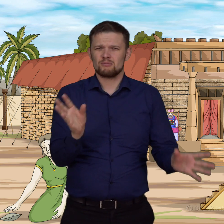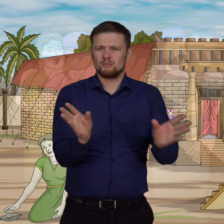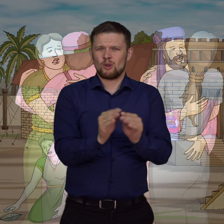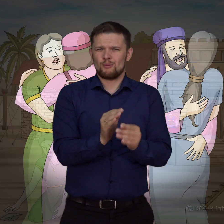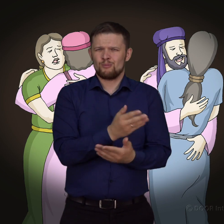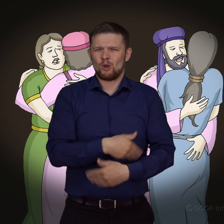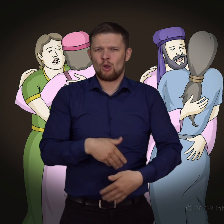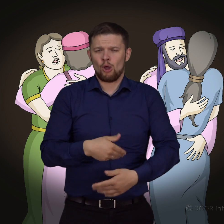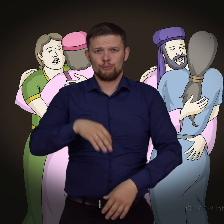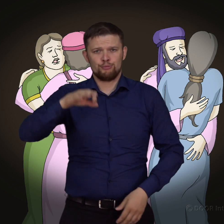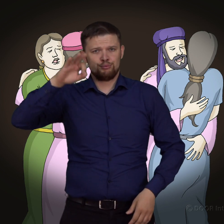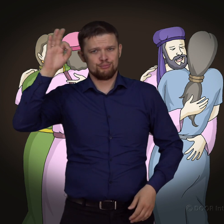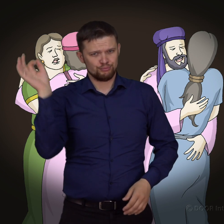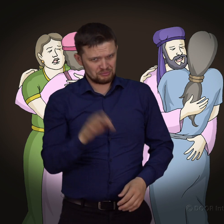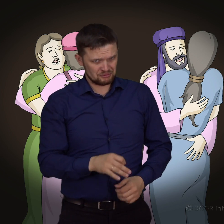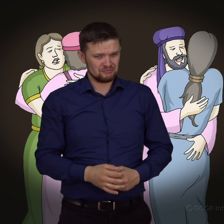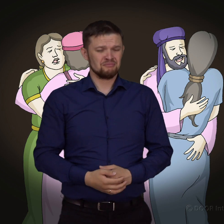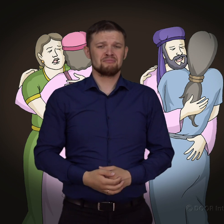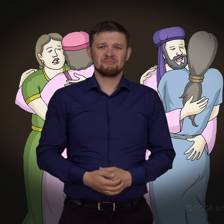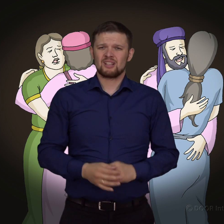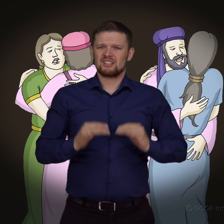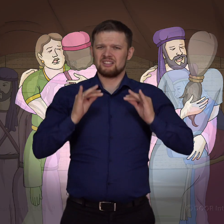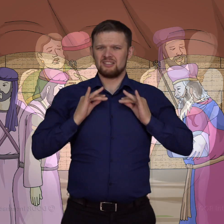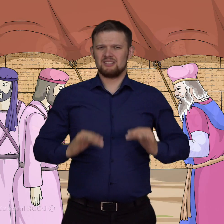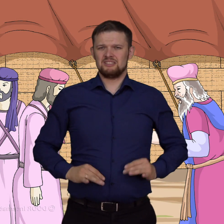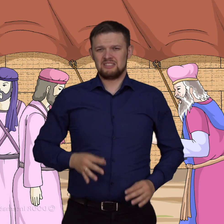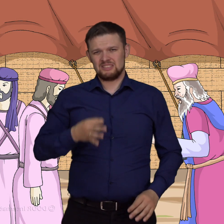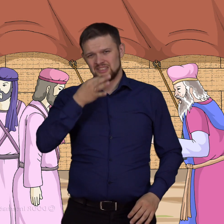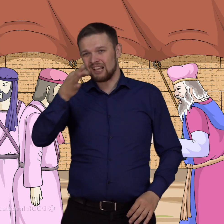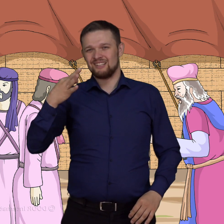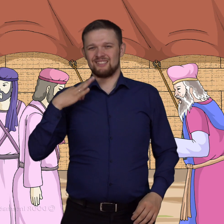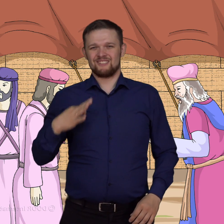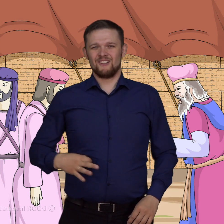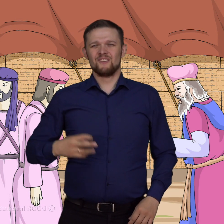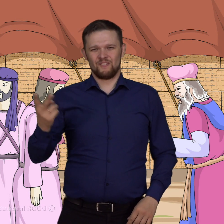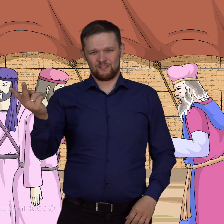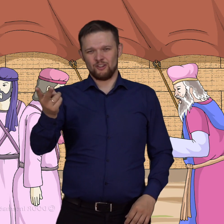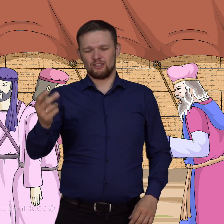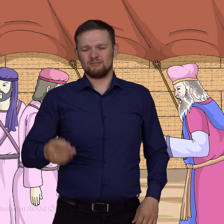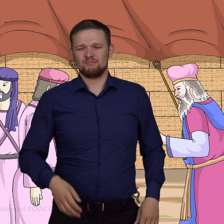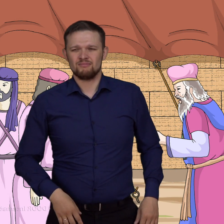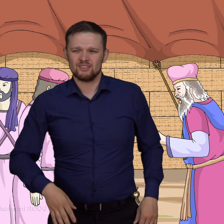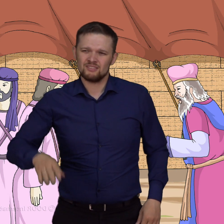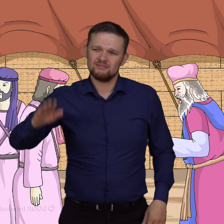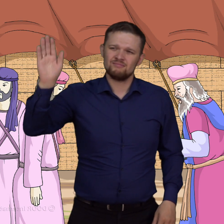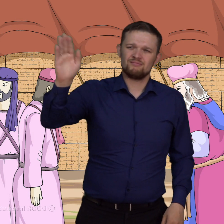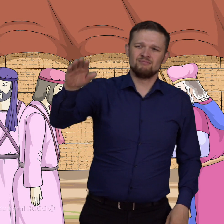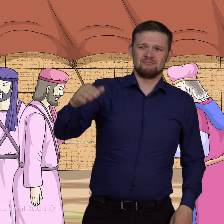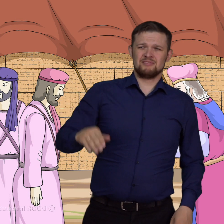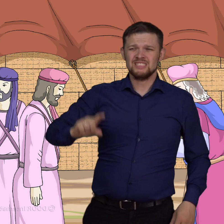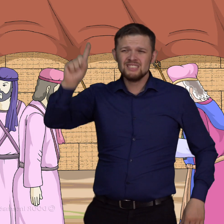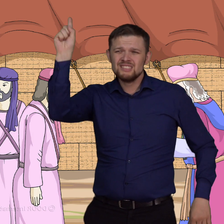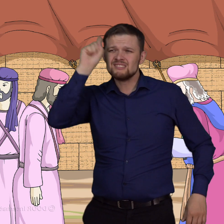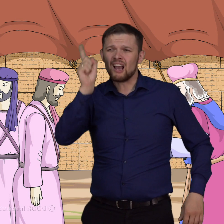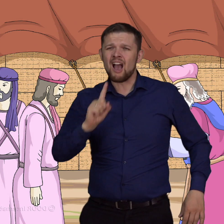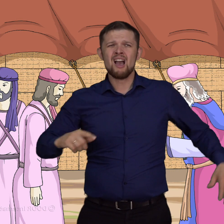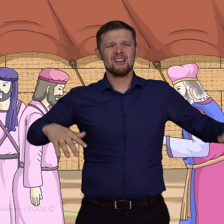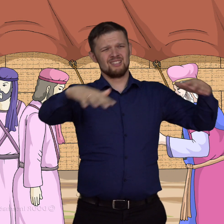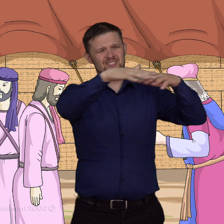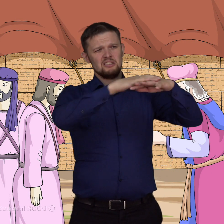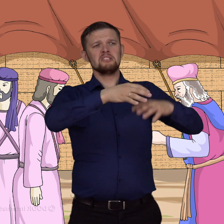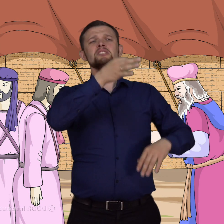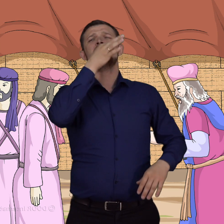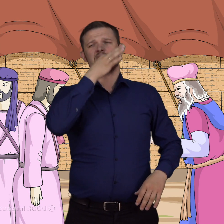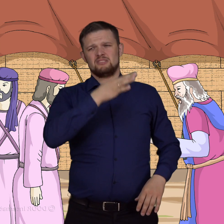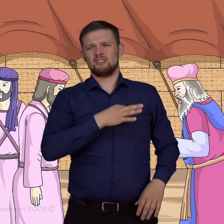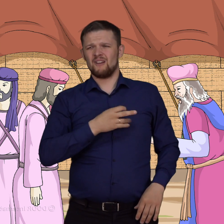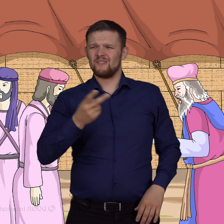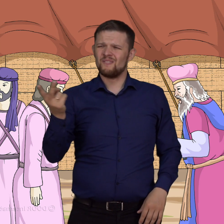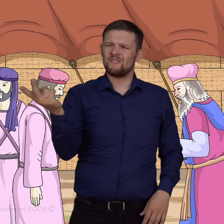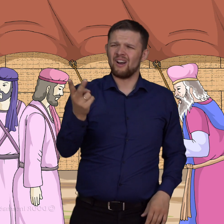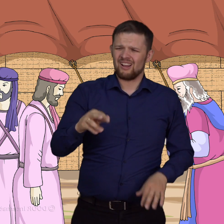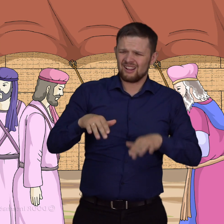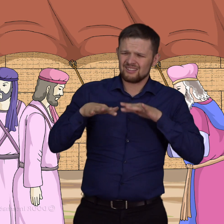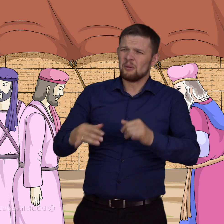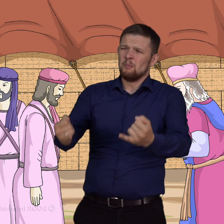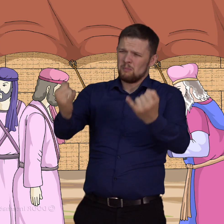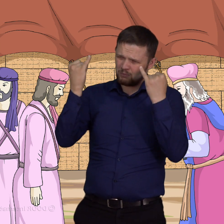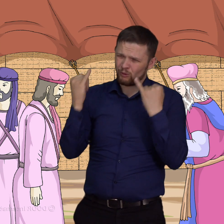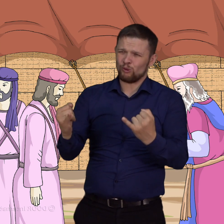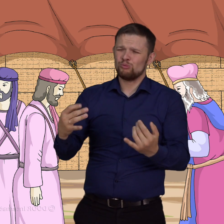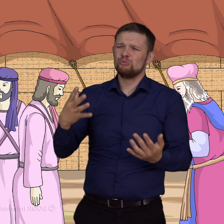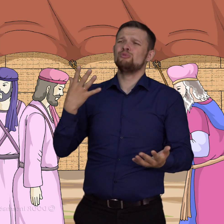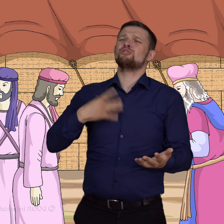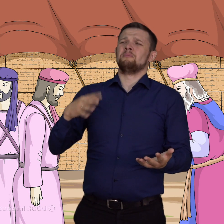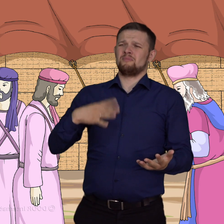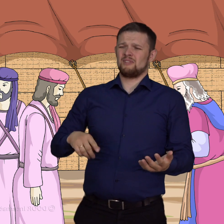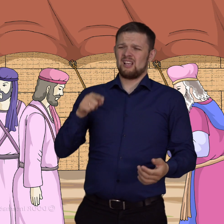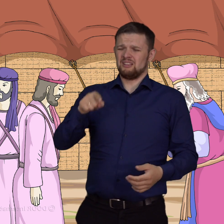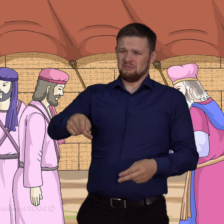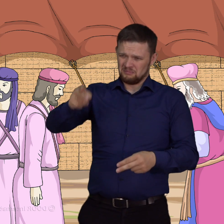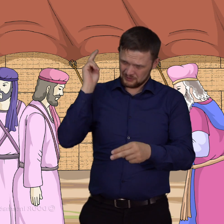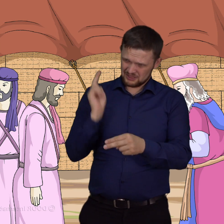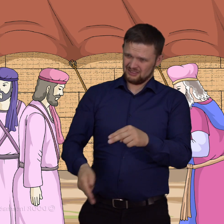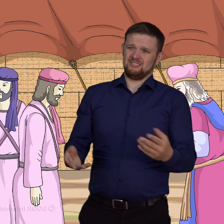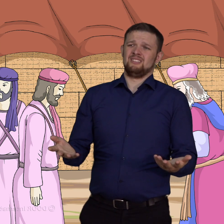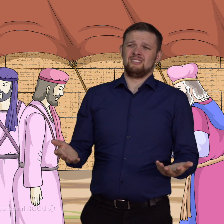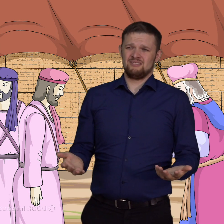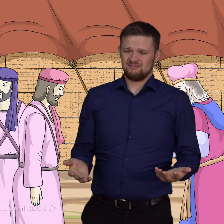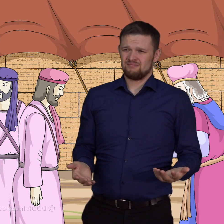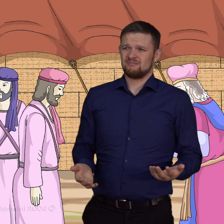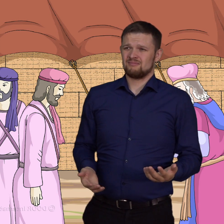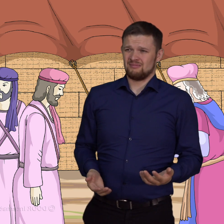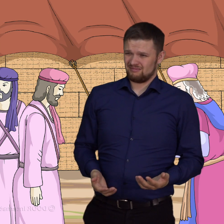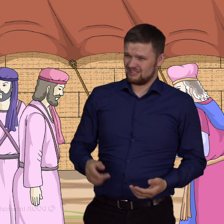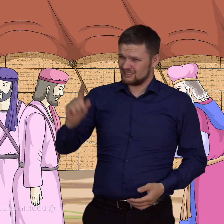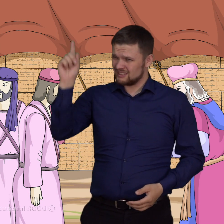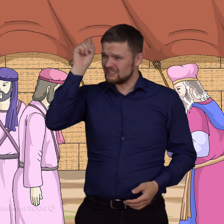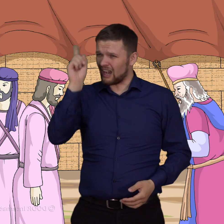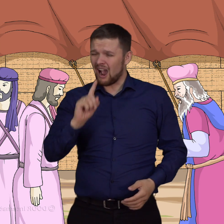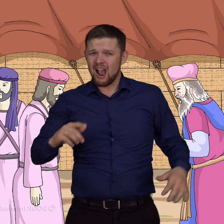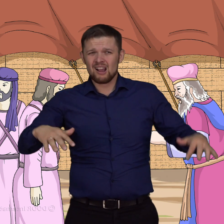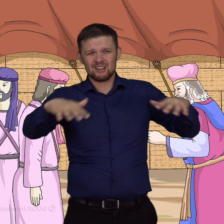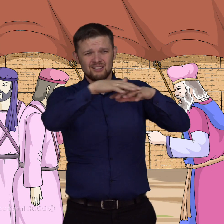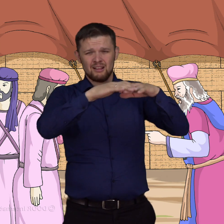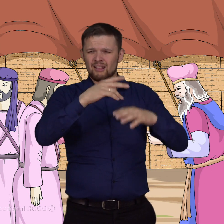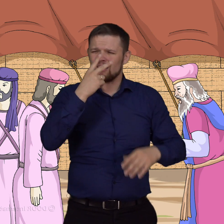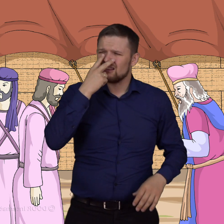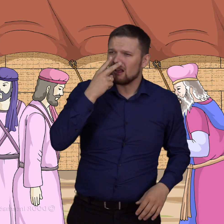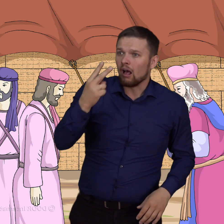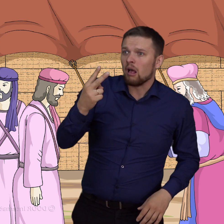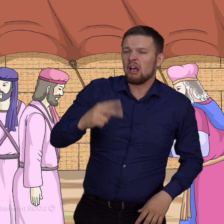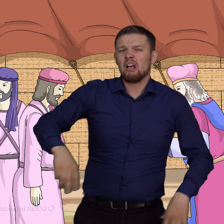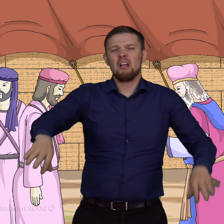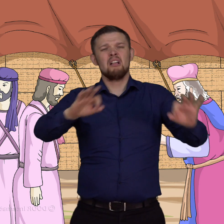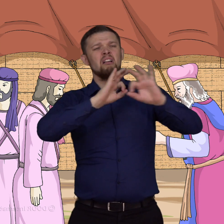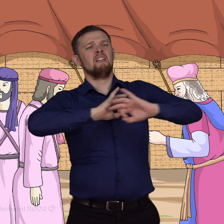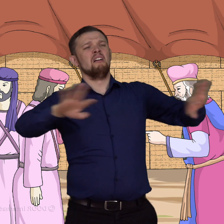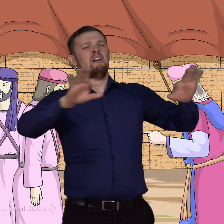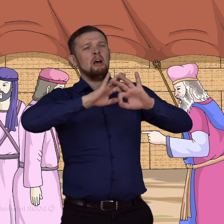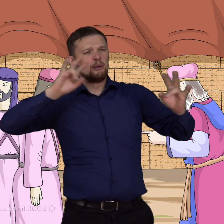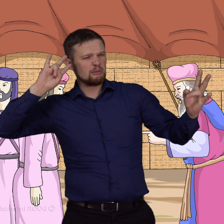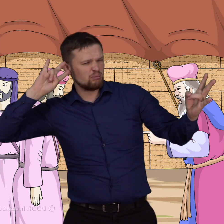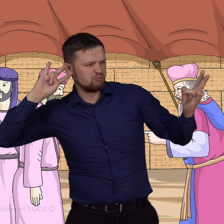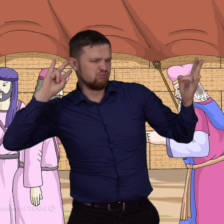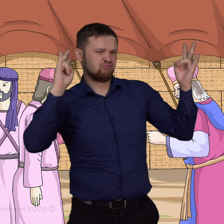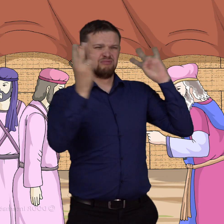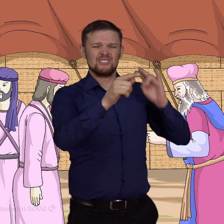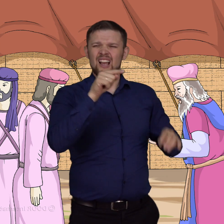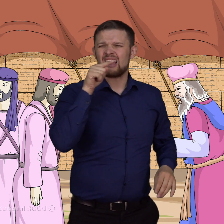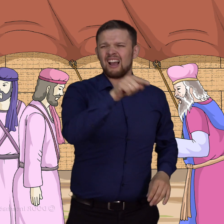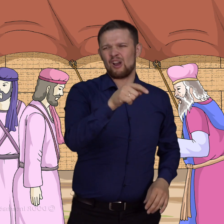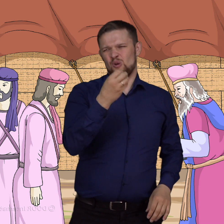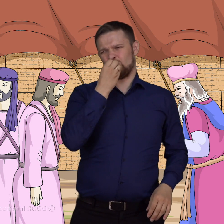“Why are you doing these things?” Eli said to his sons. “I hear about your wicked deeds from all these people. No, my sons;